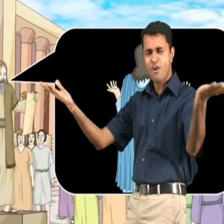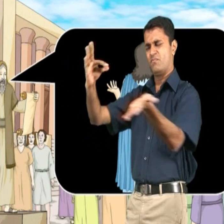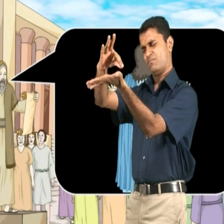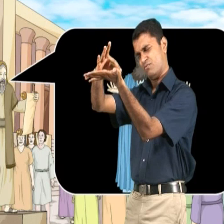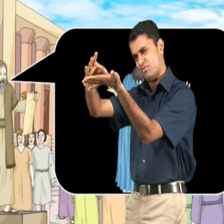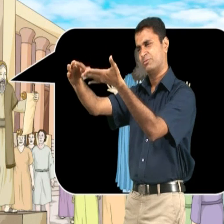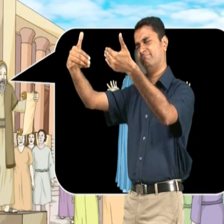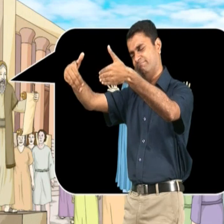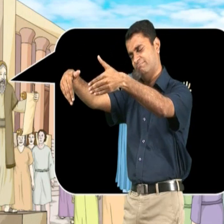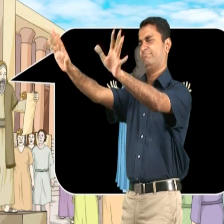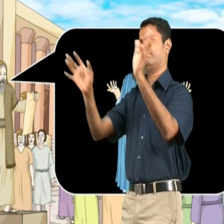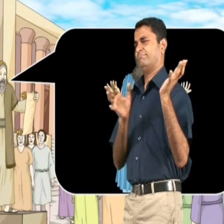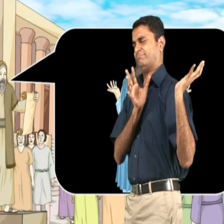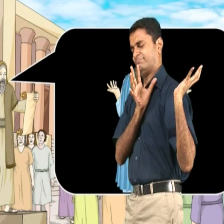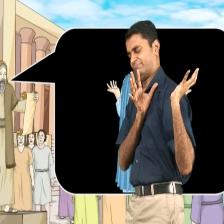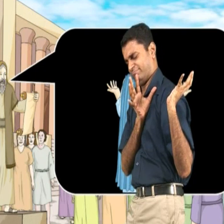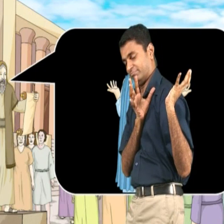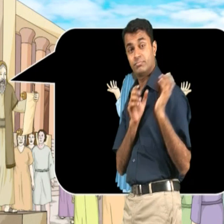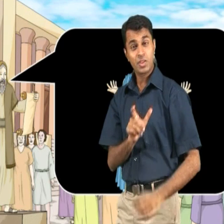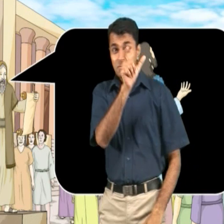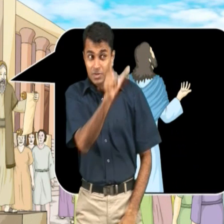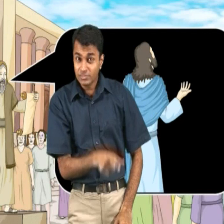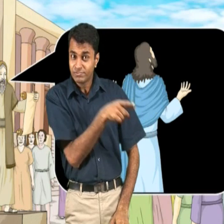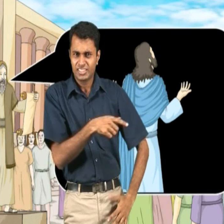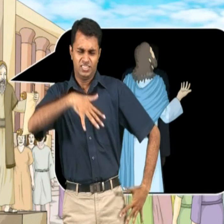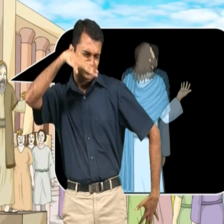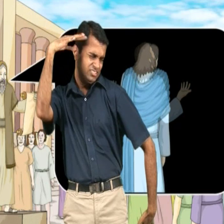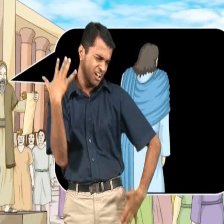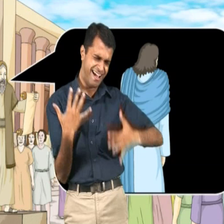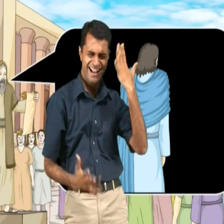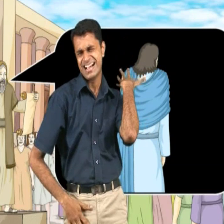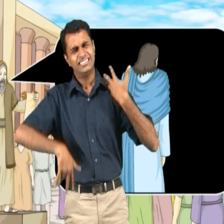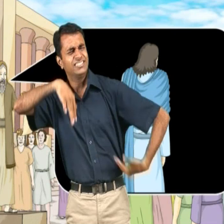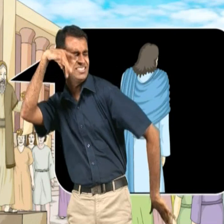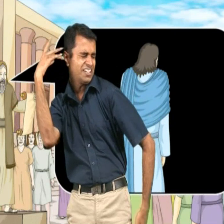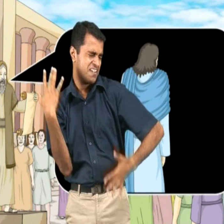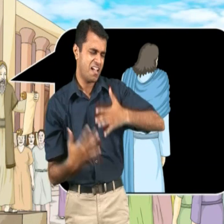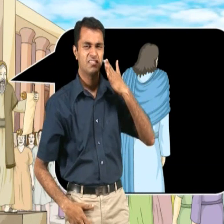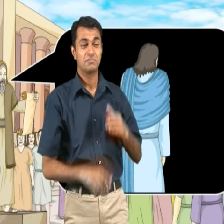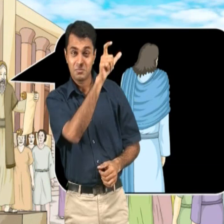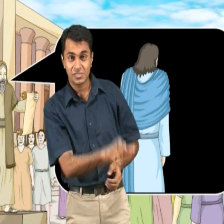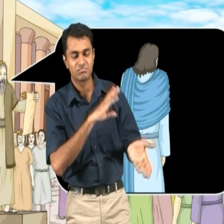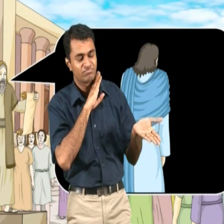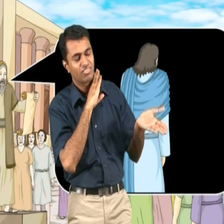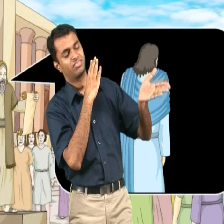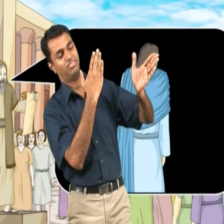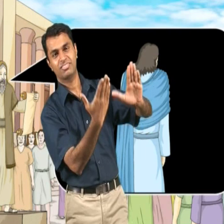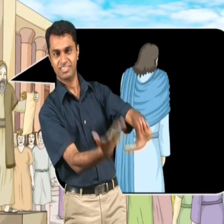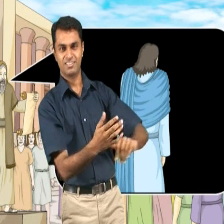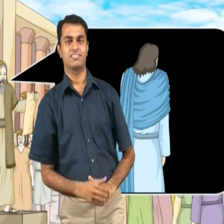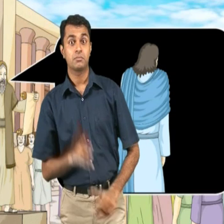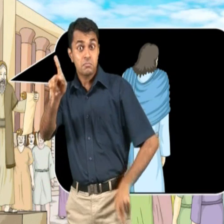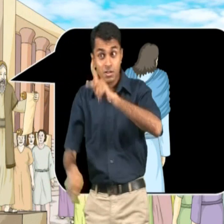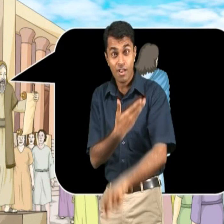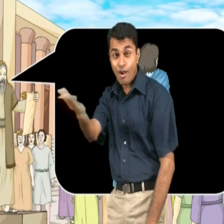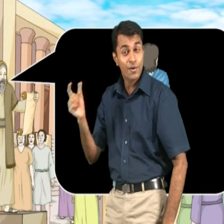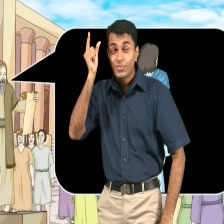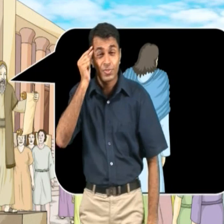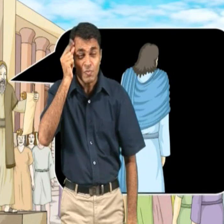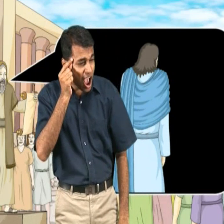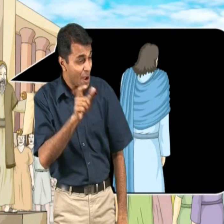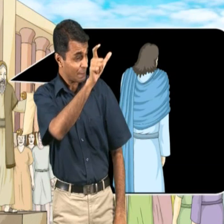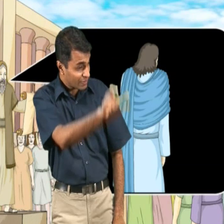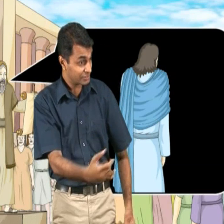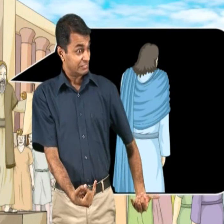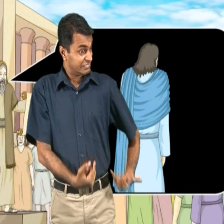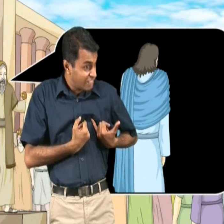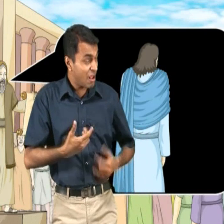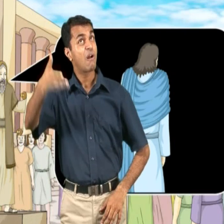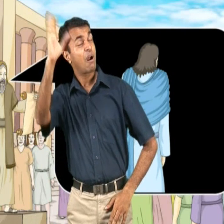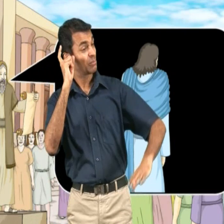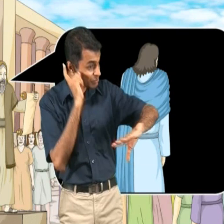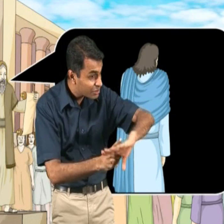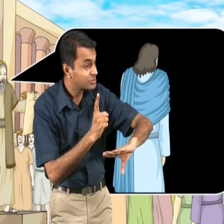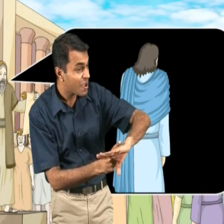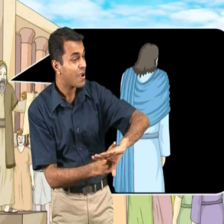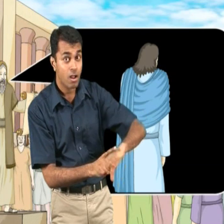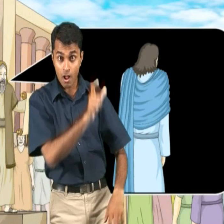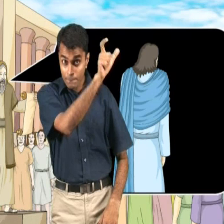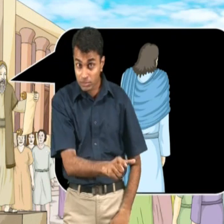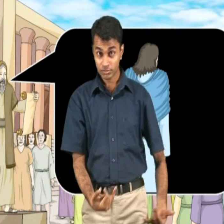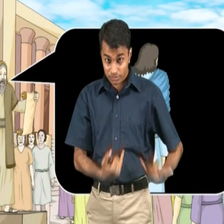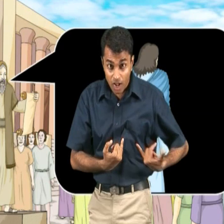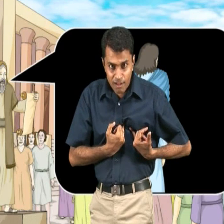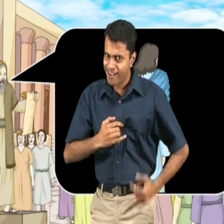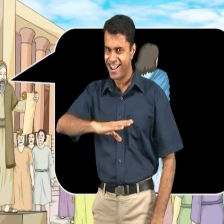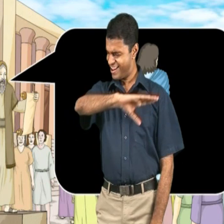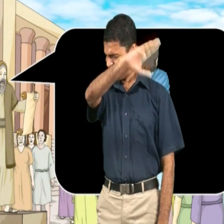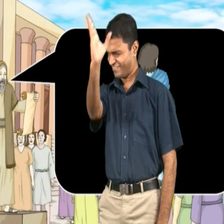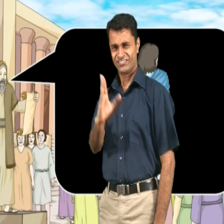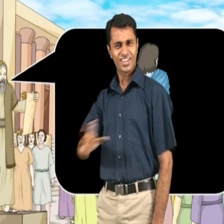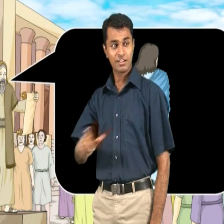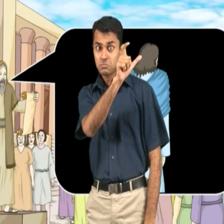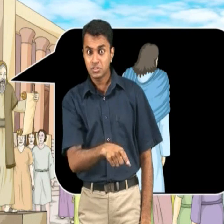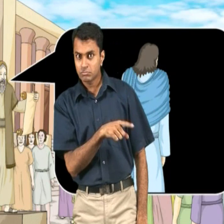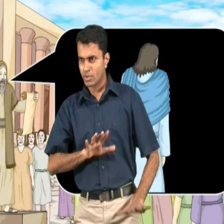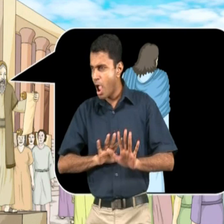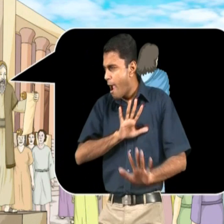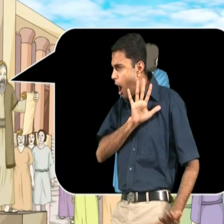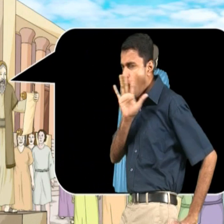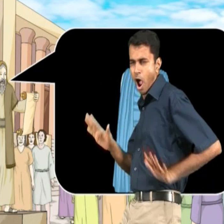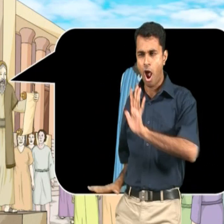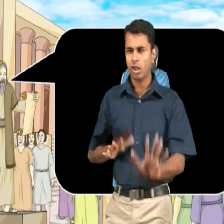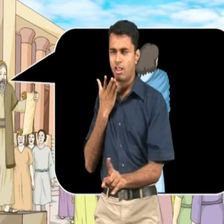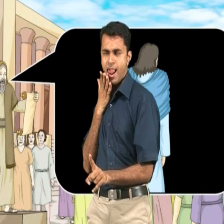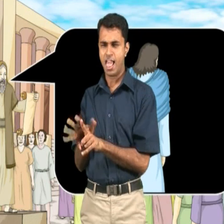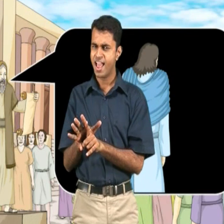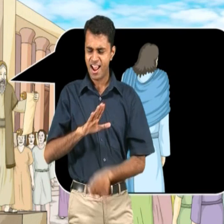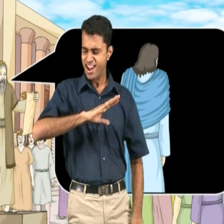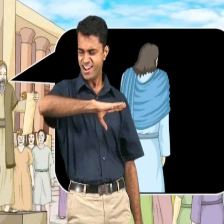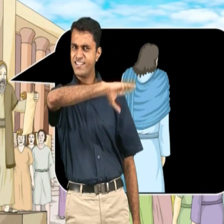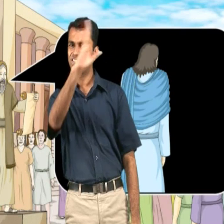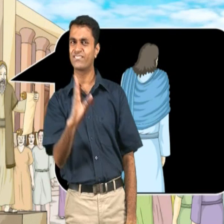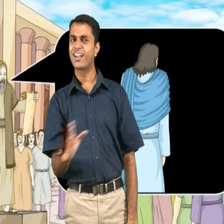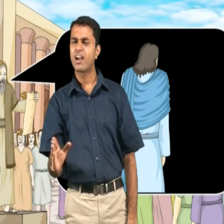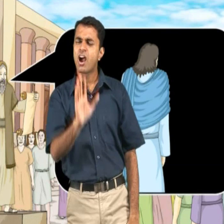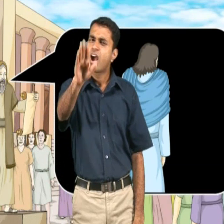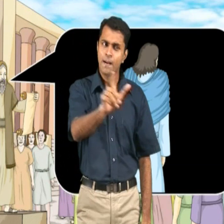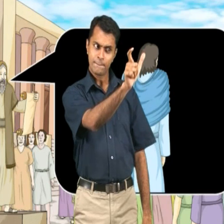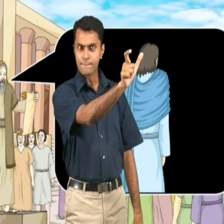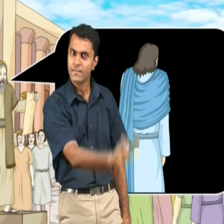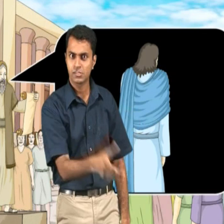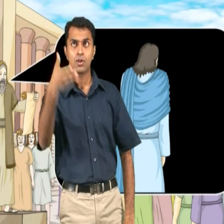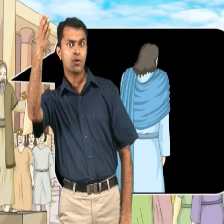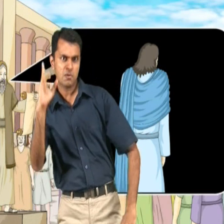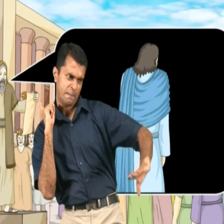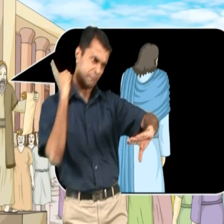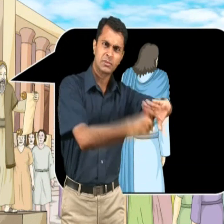For He was cut off from the land of the living;